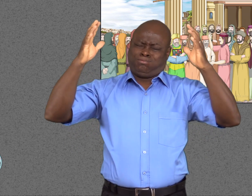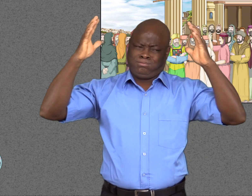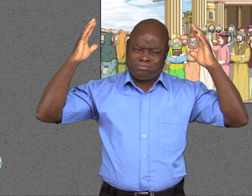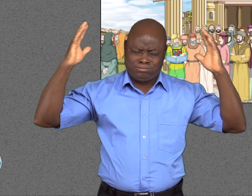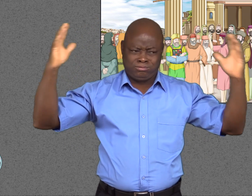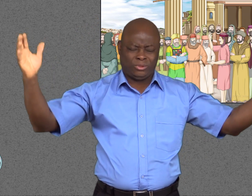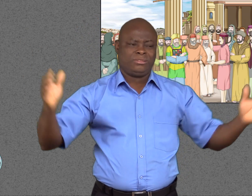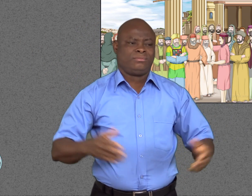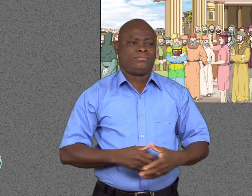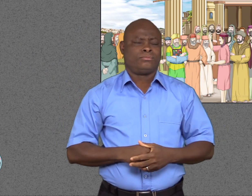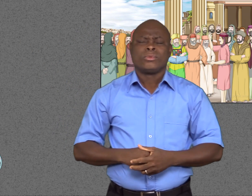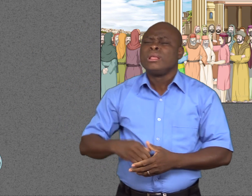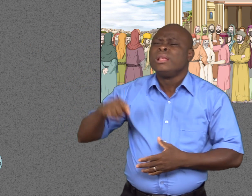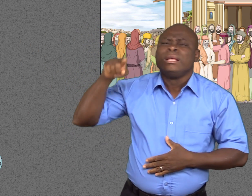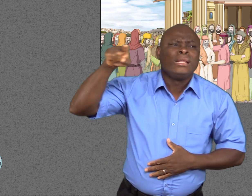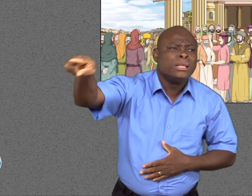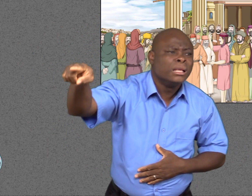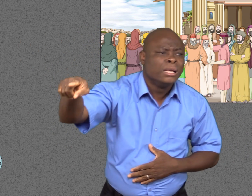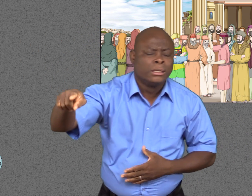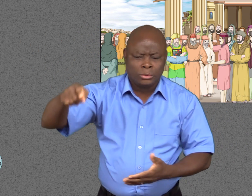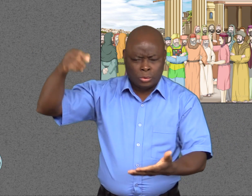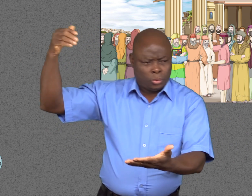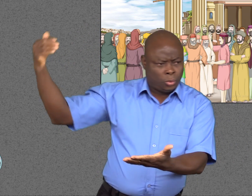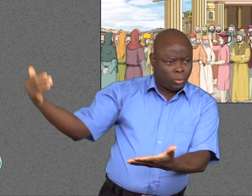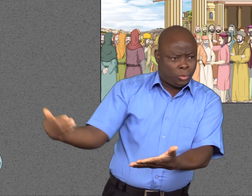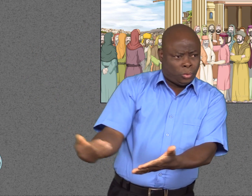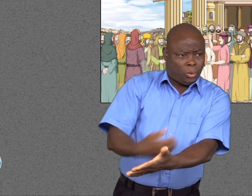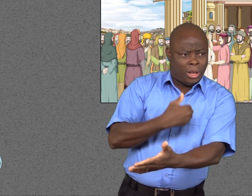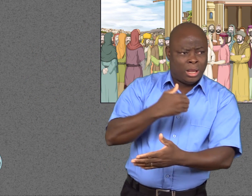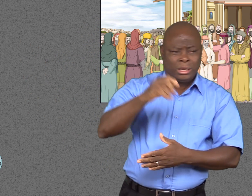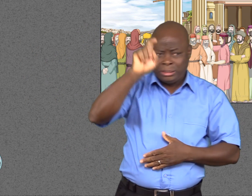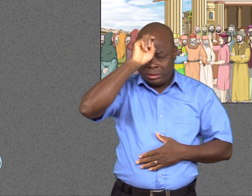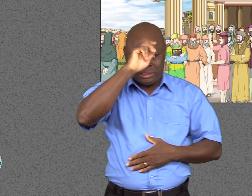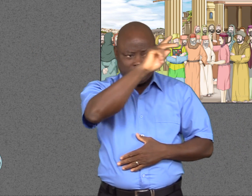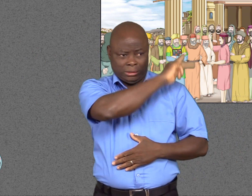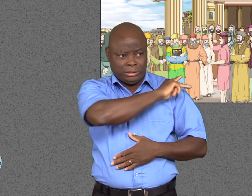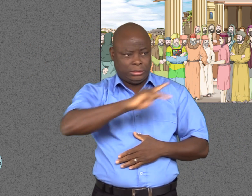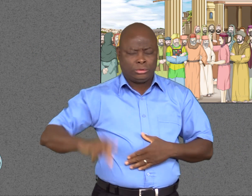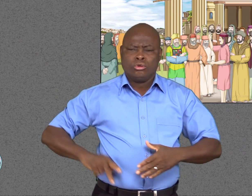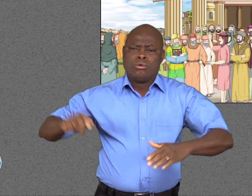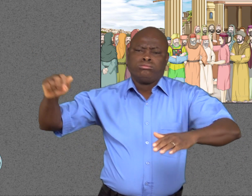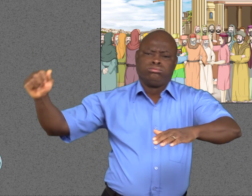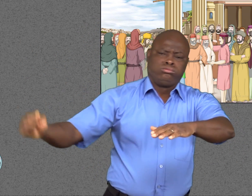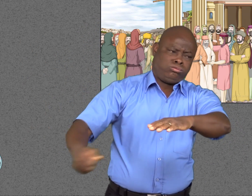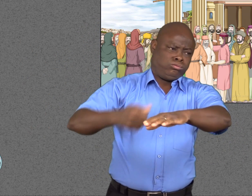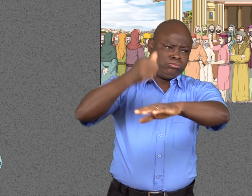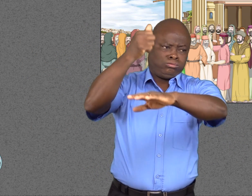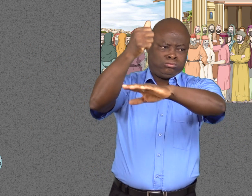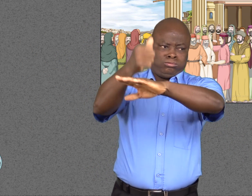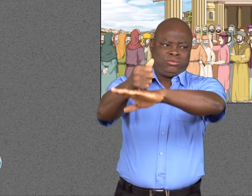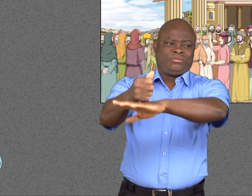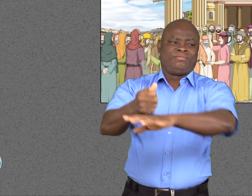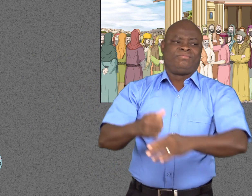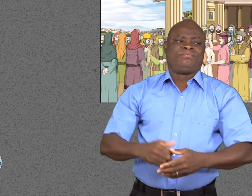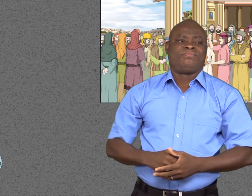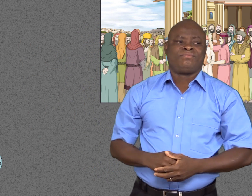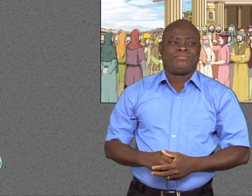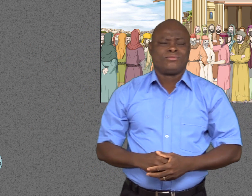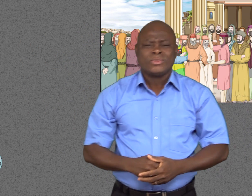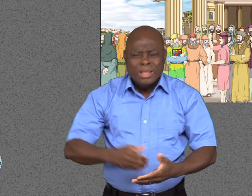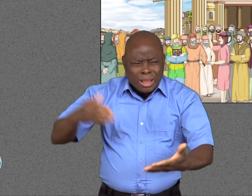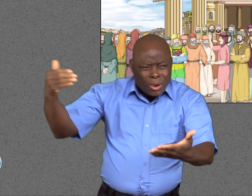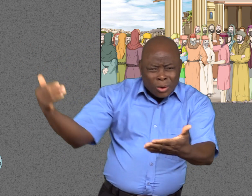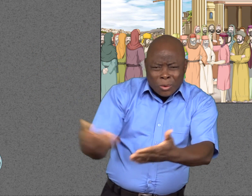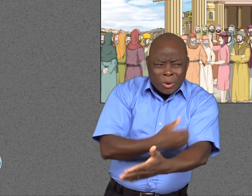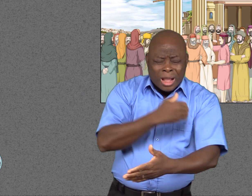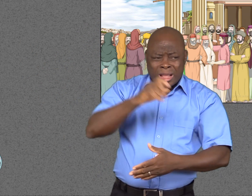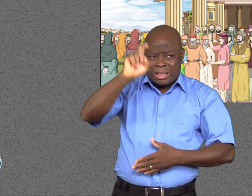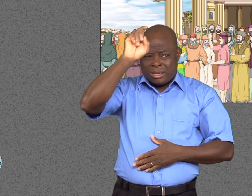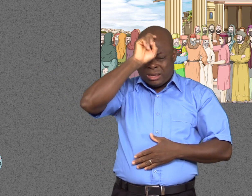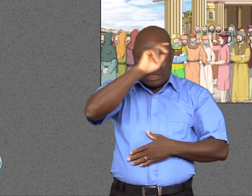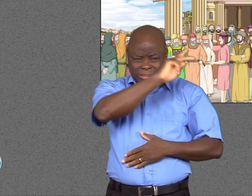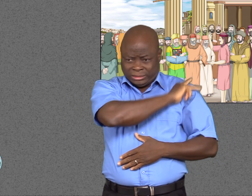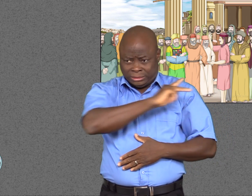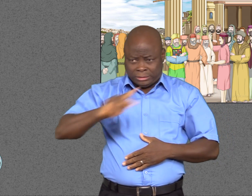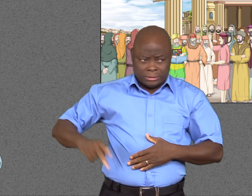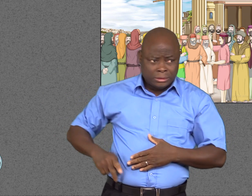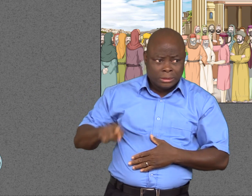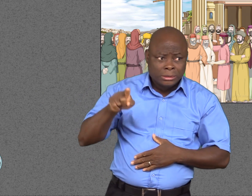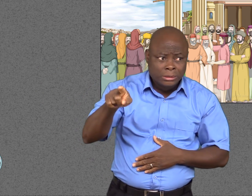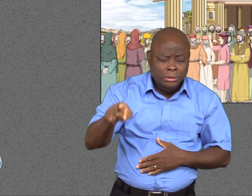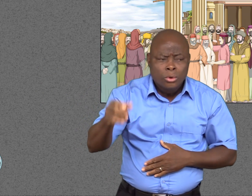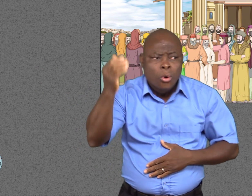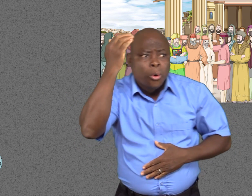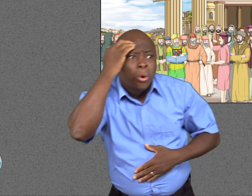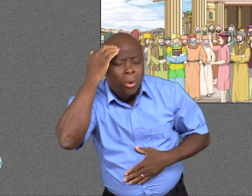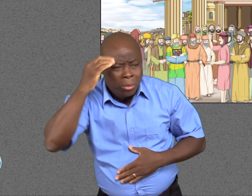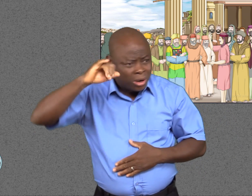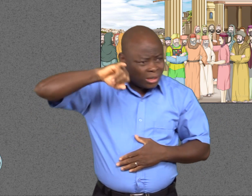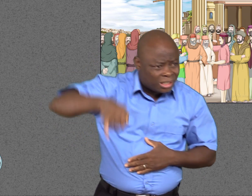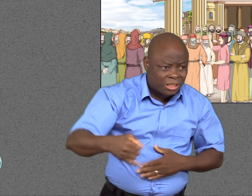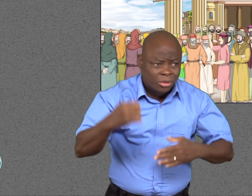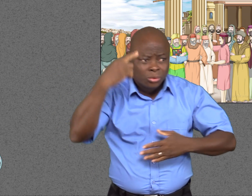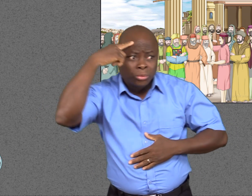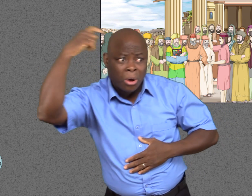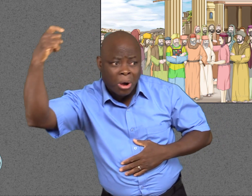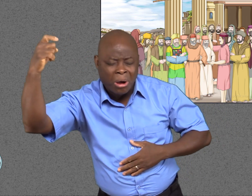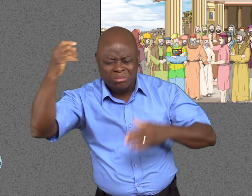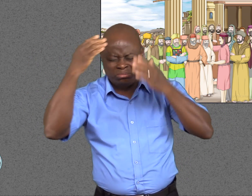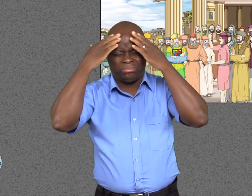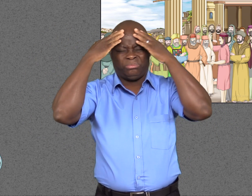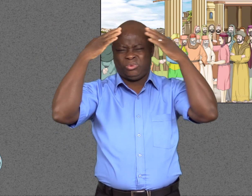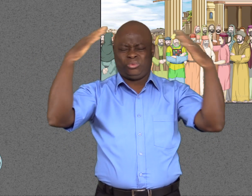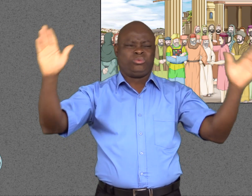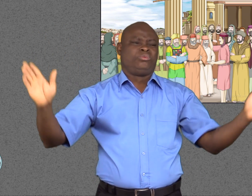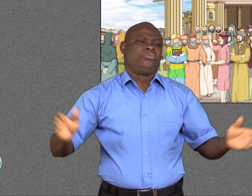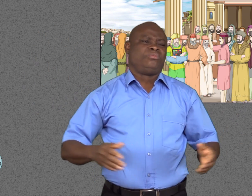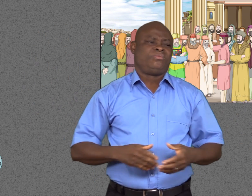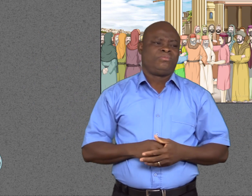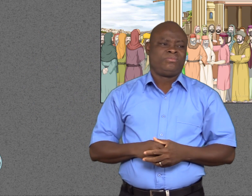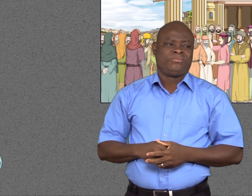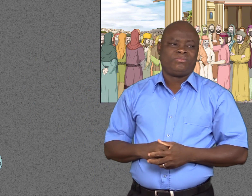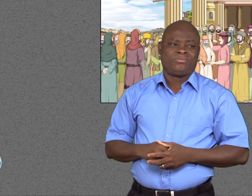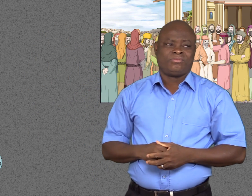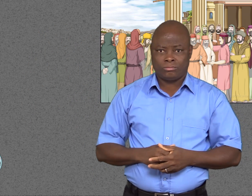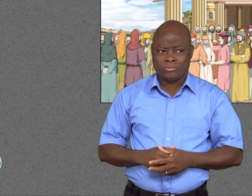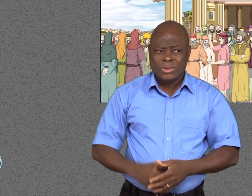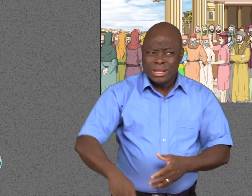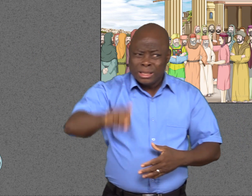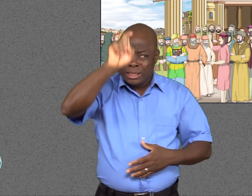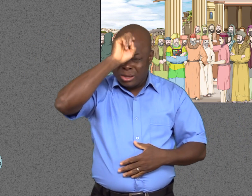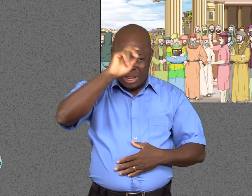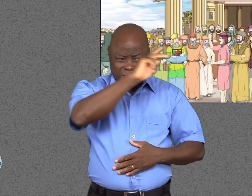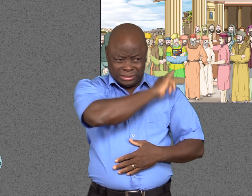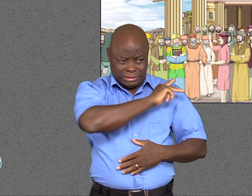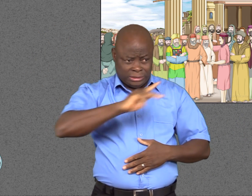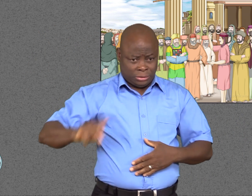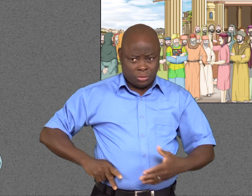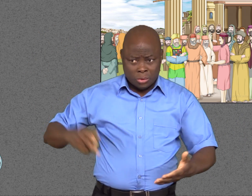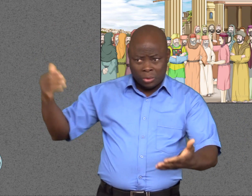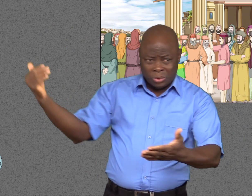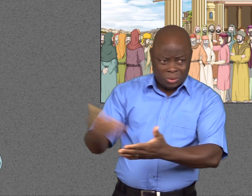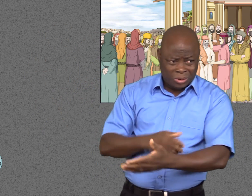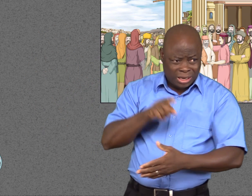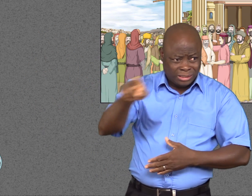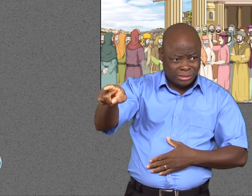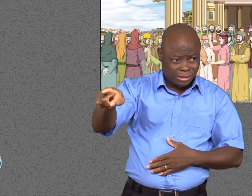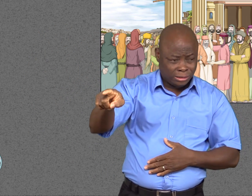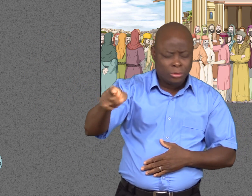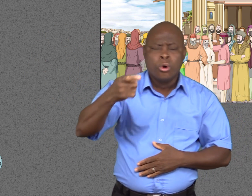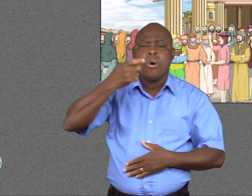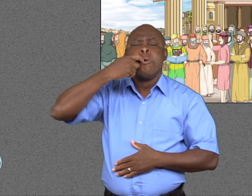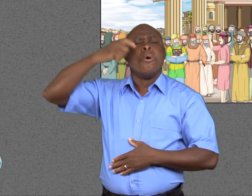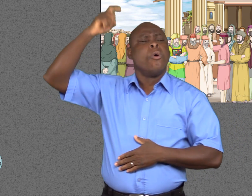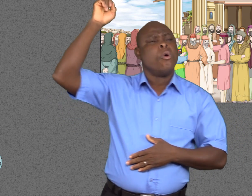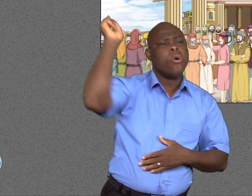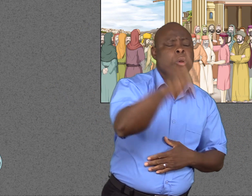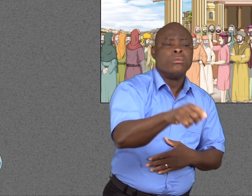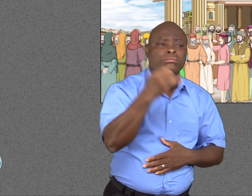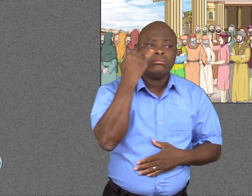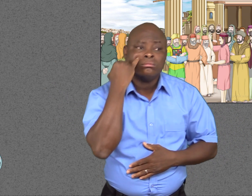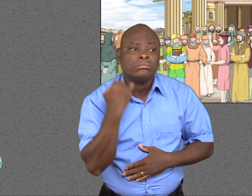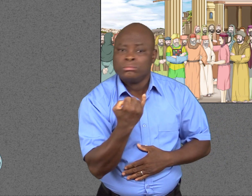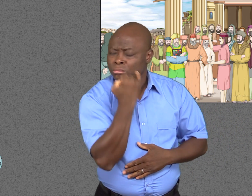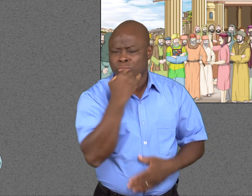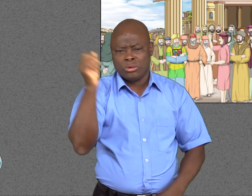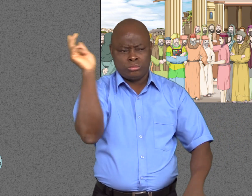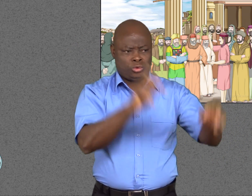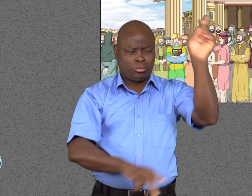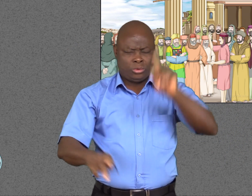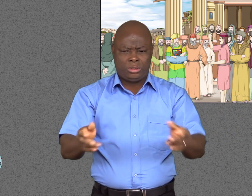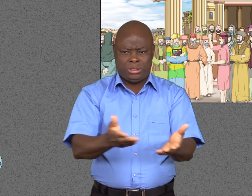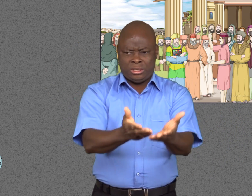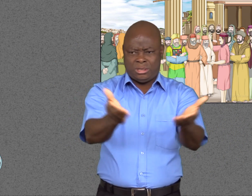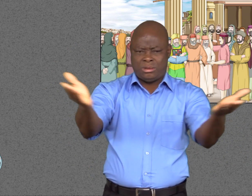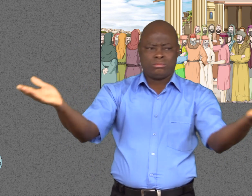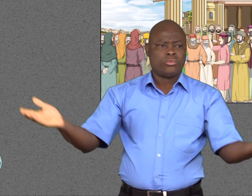Then another king, who knew nothing of Joseph, arose over Egypt.